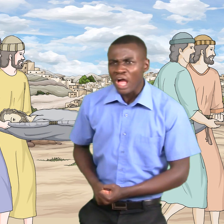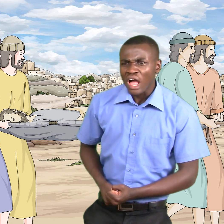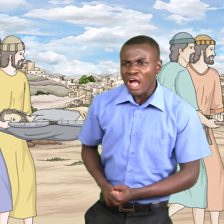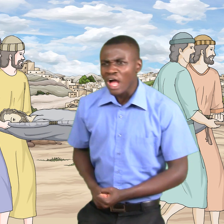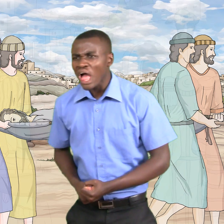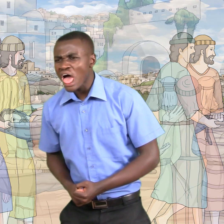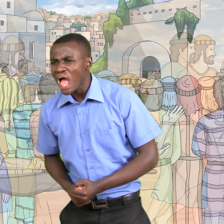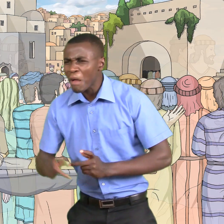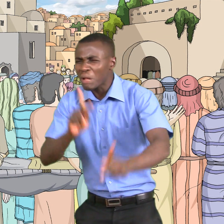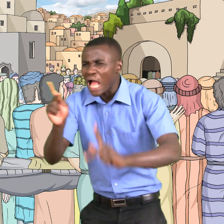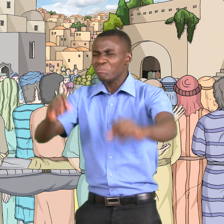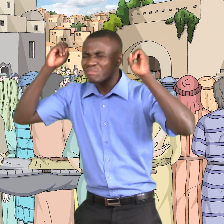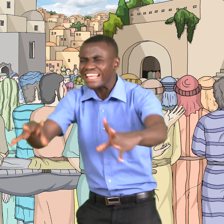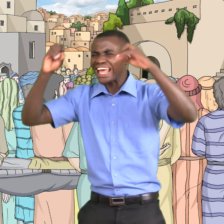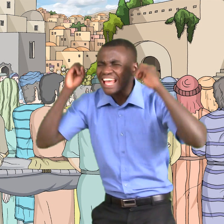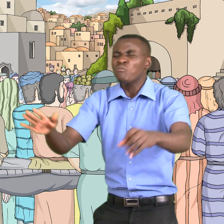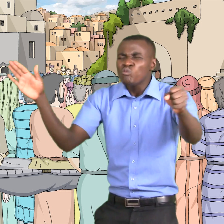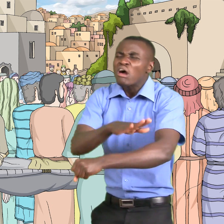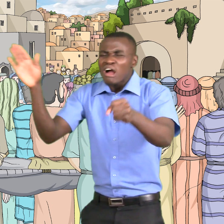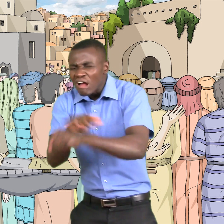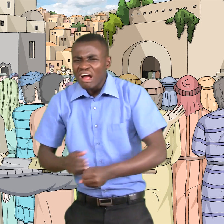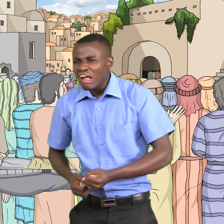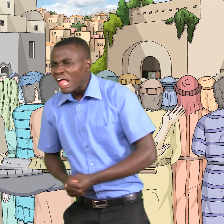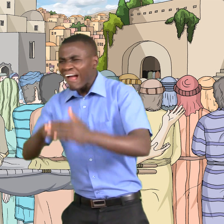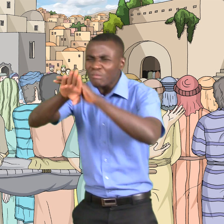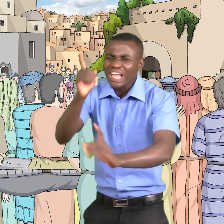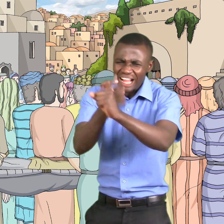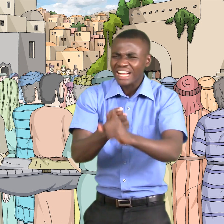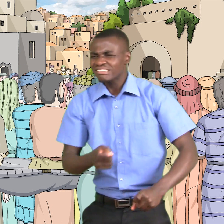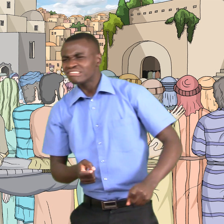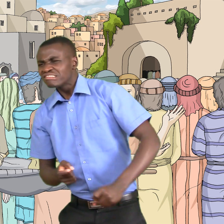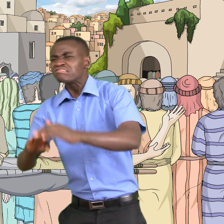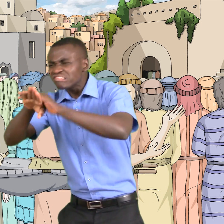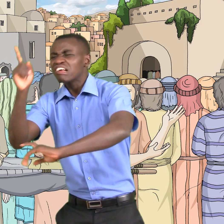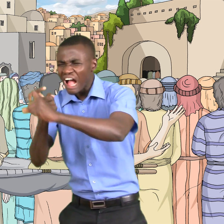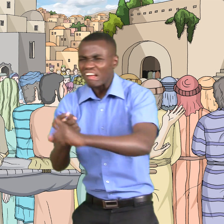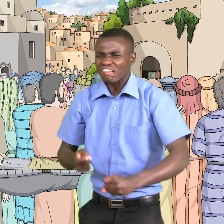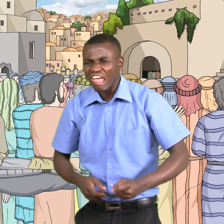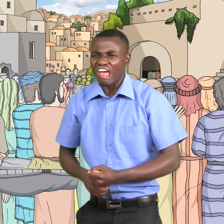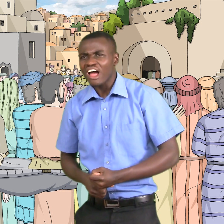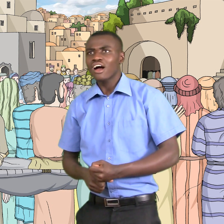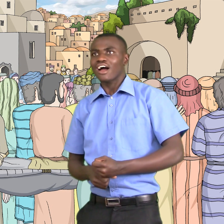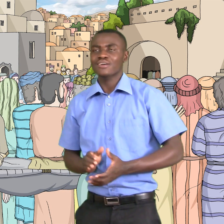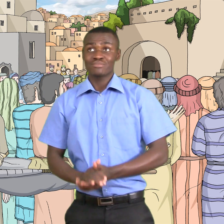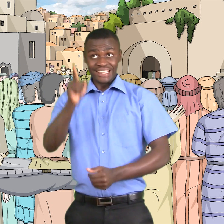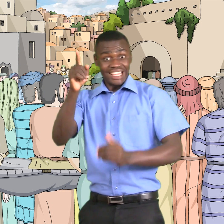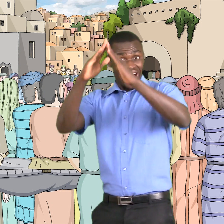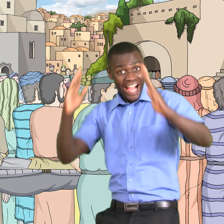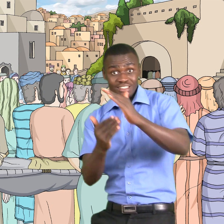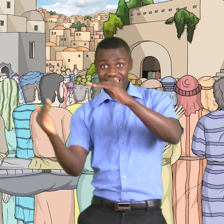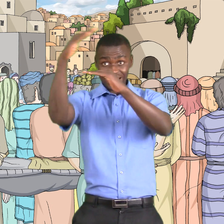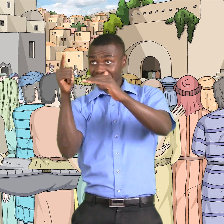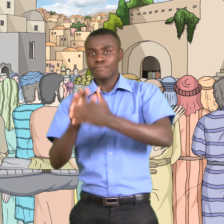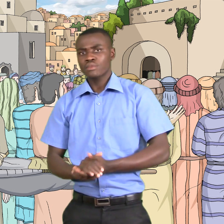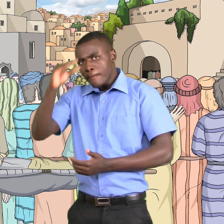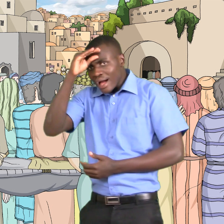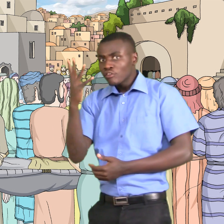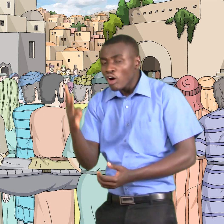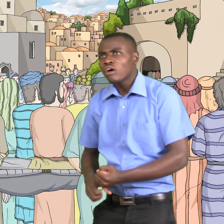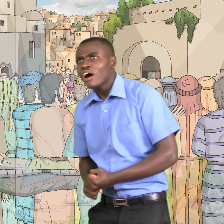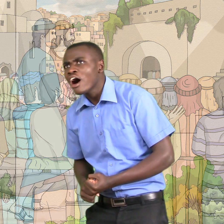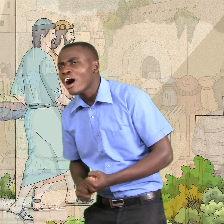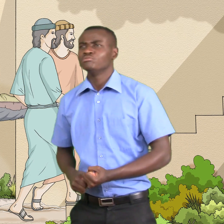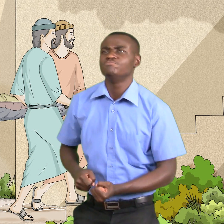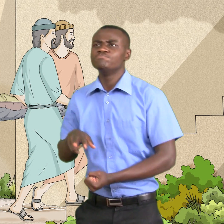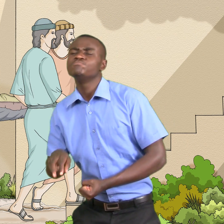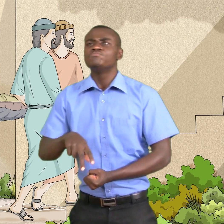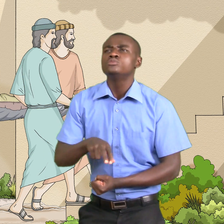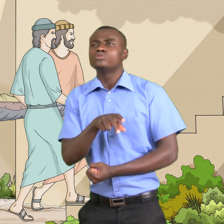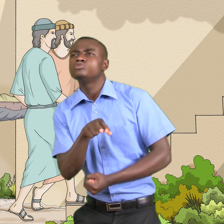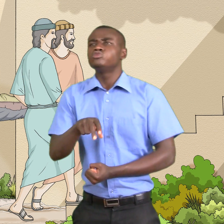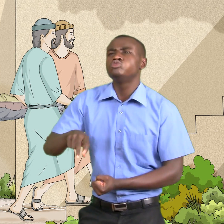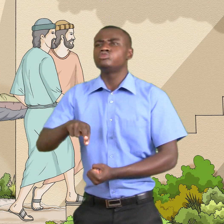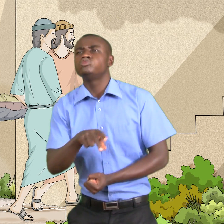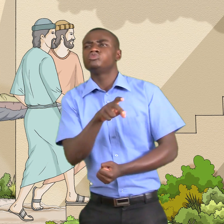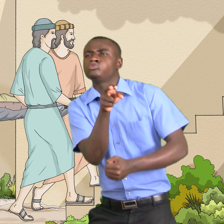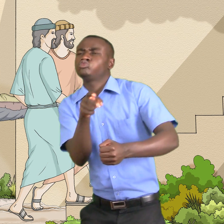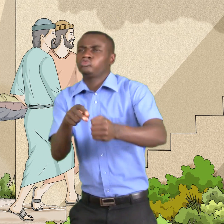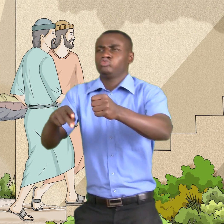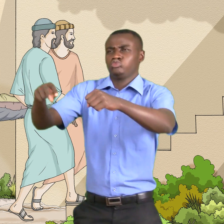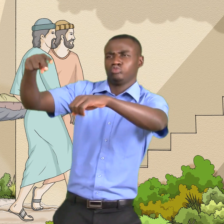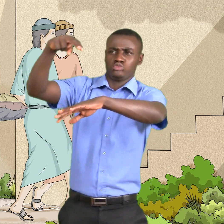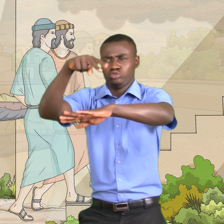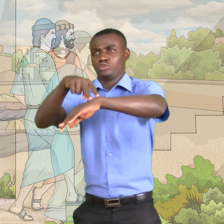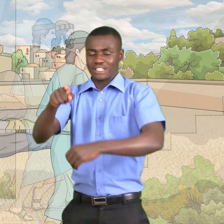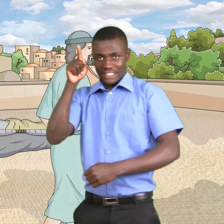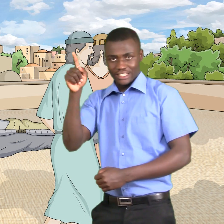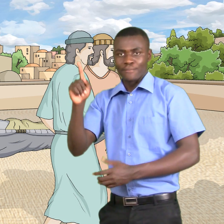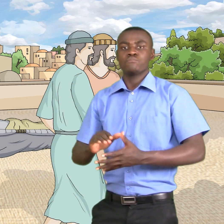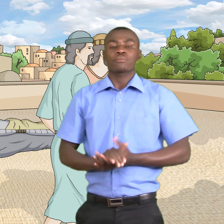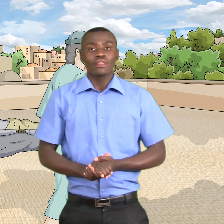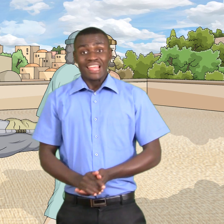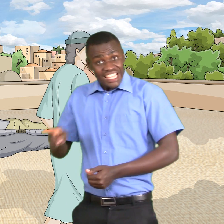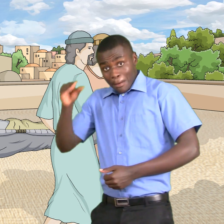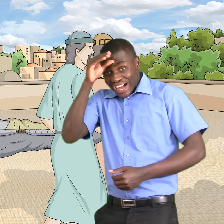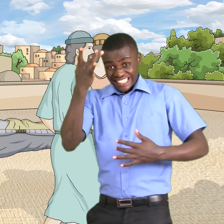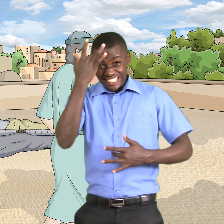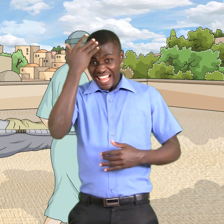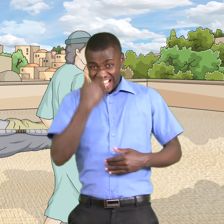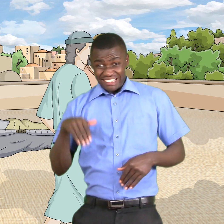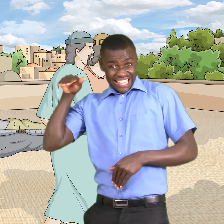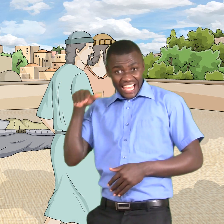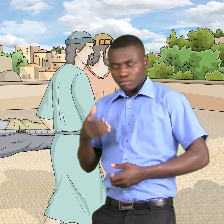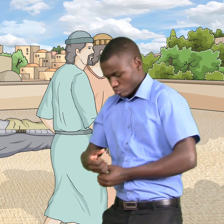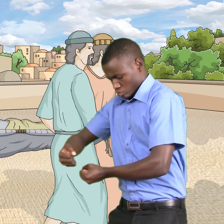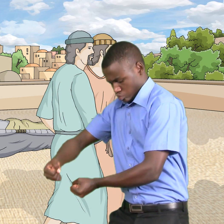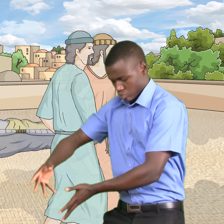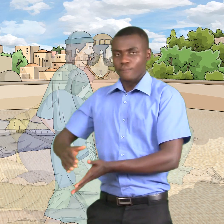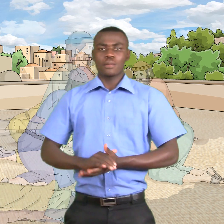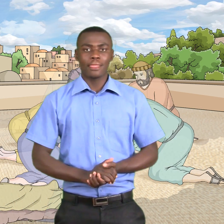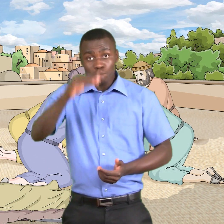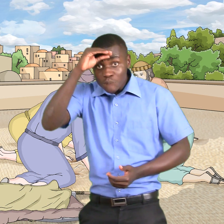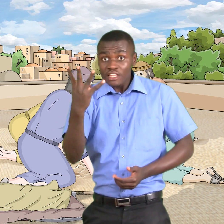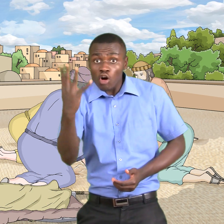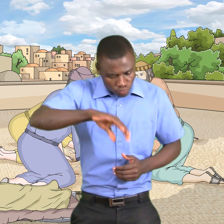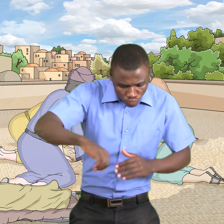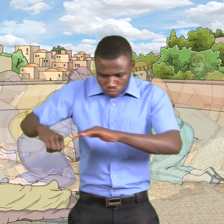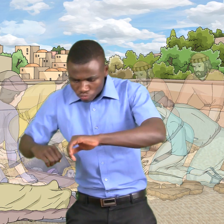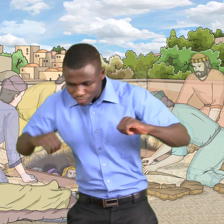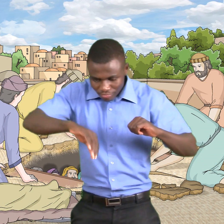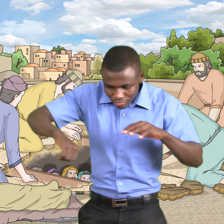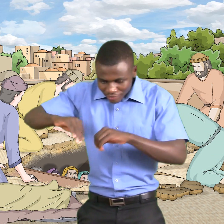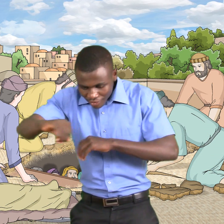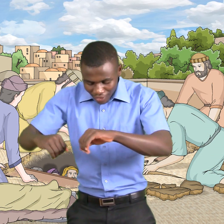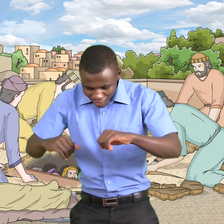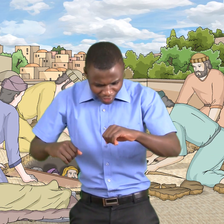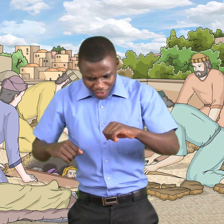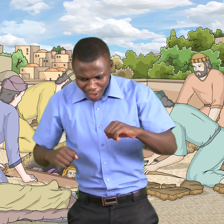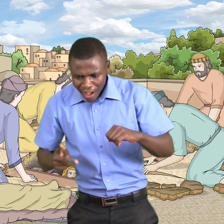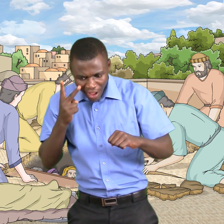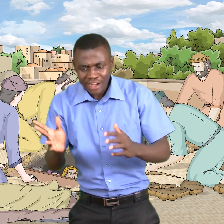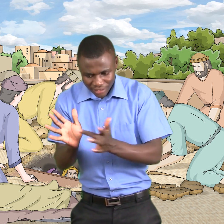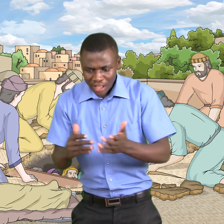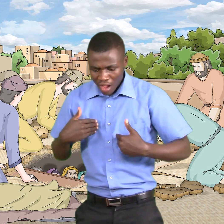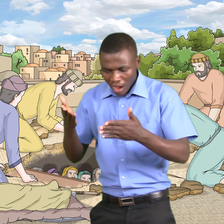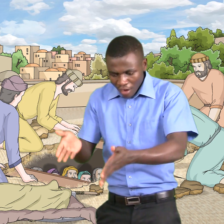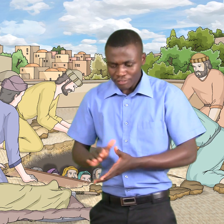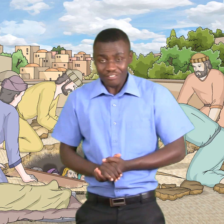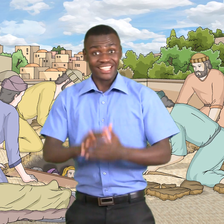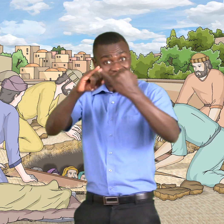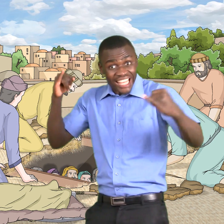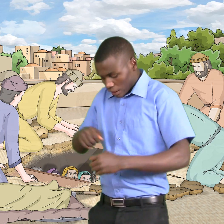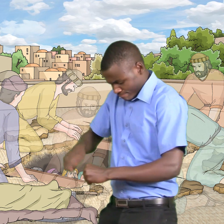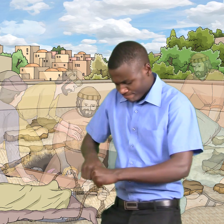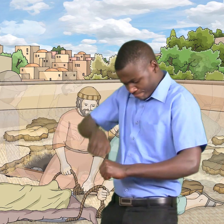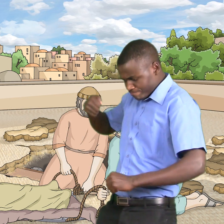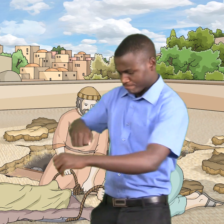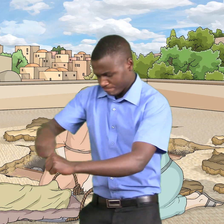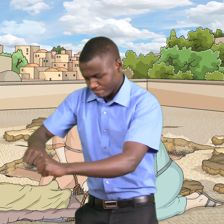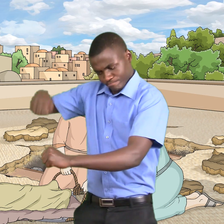Since they were unable to get to Jesus through the crowd, they uncovered the roof above Him, made an opening, and lowered the paralytic on his mat.